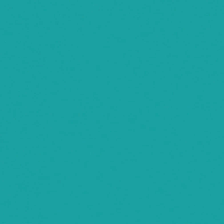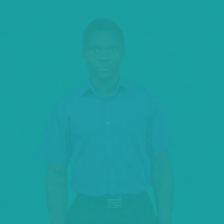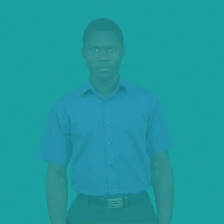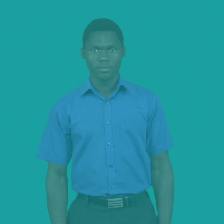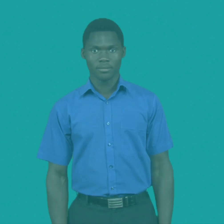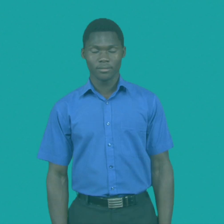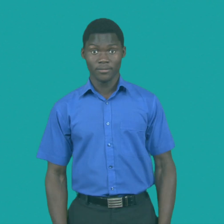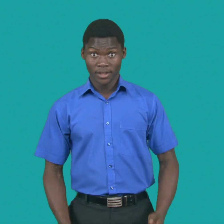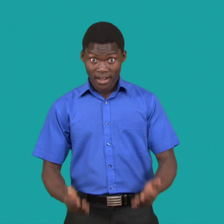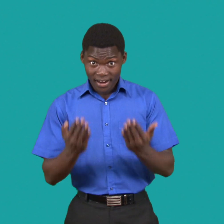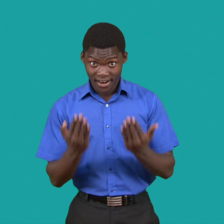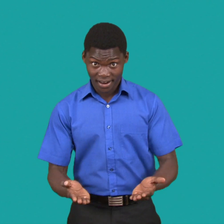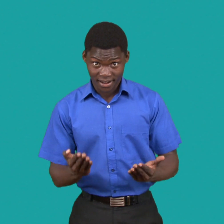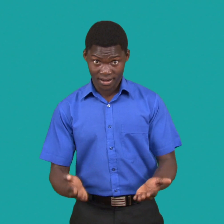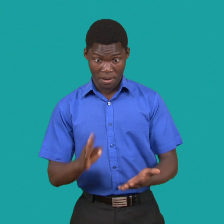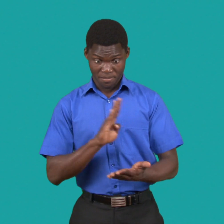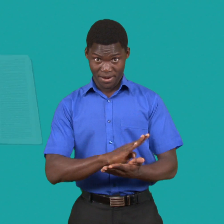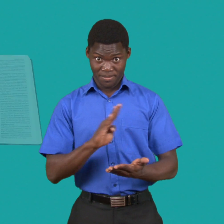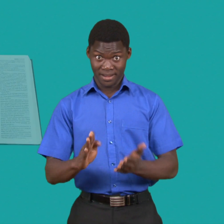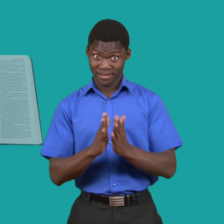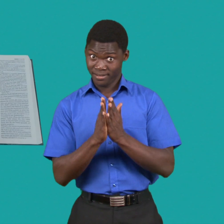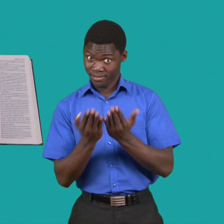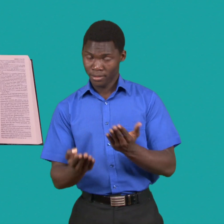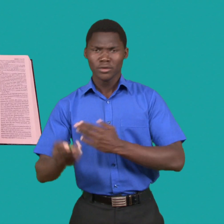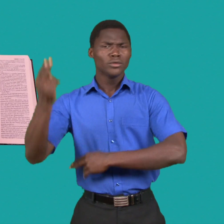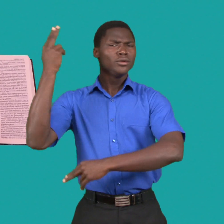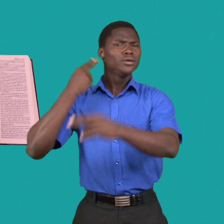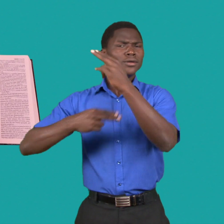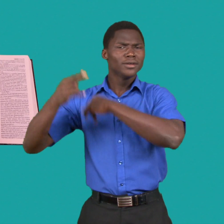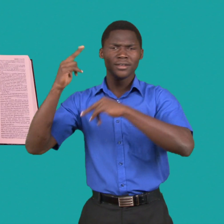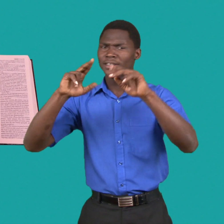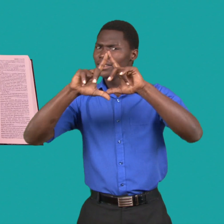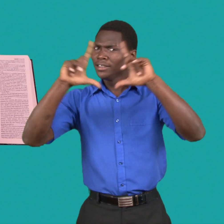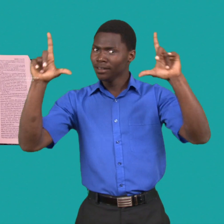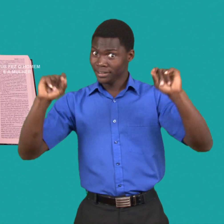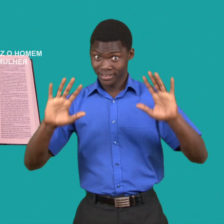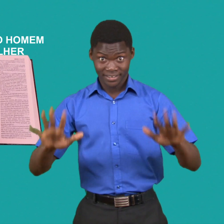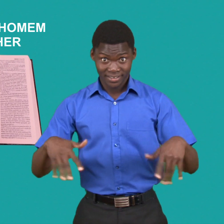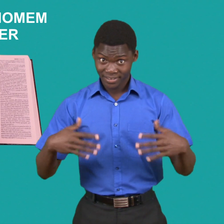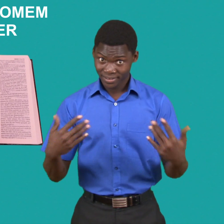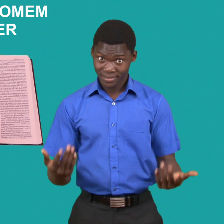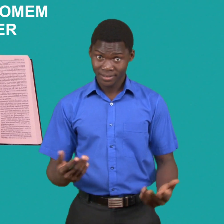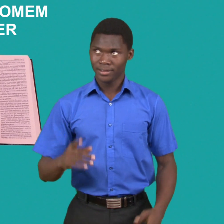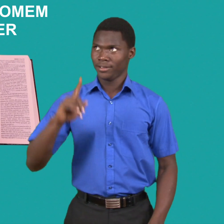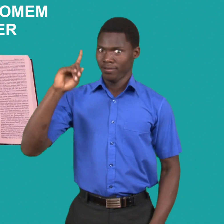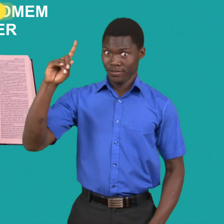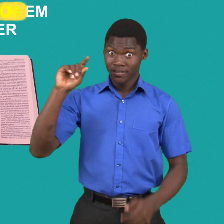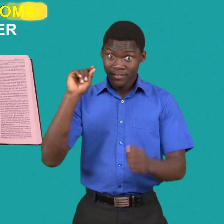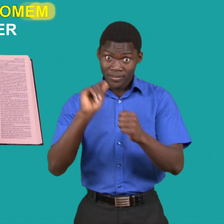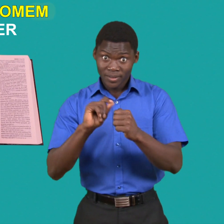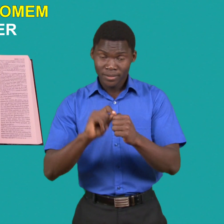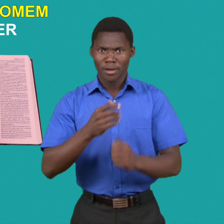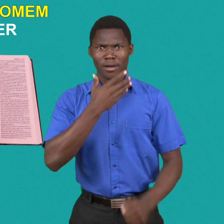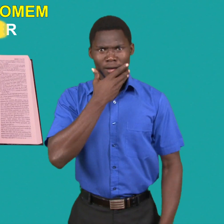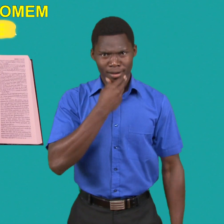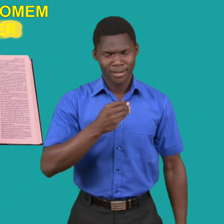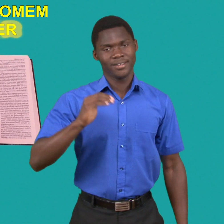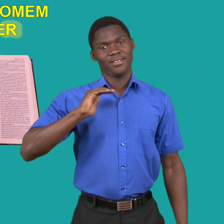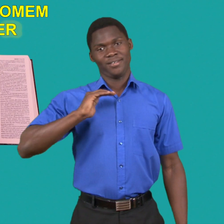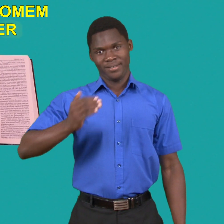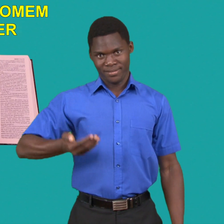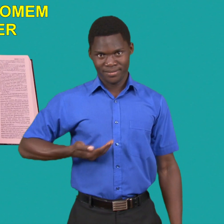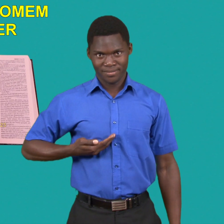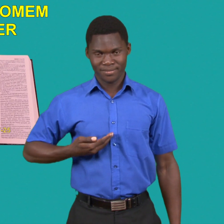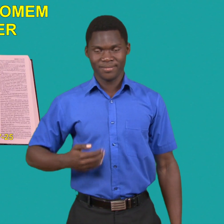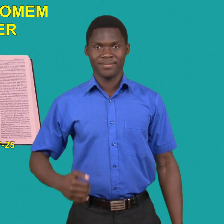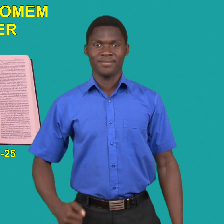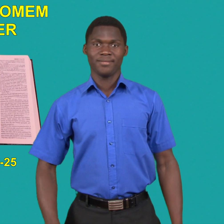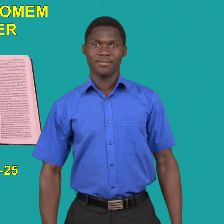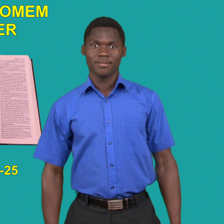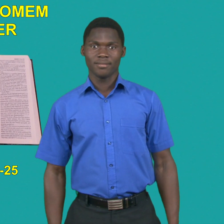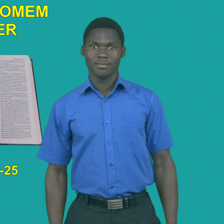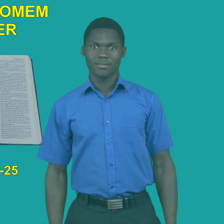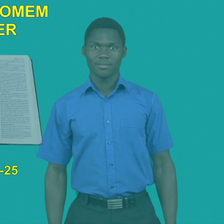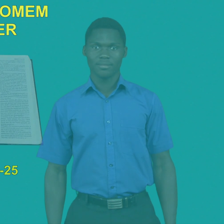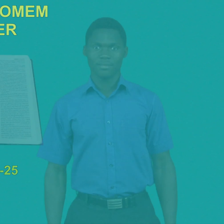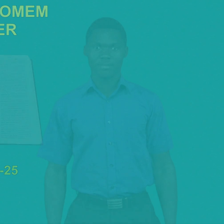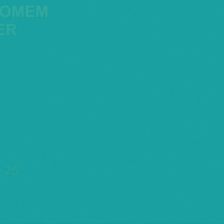God made man & woman